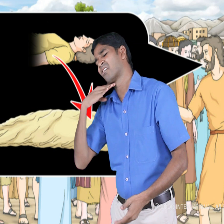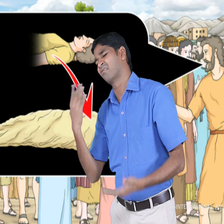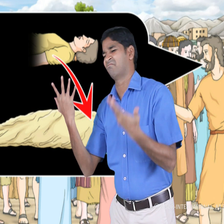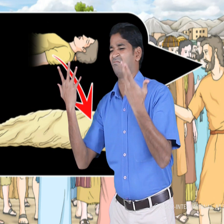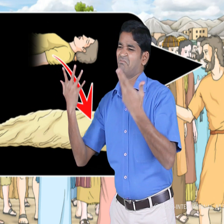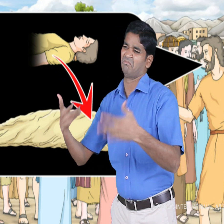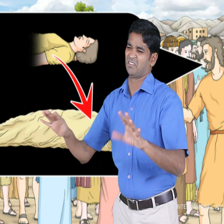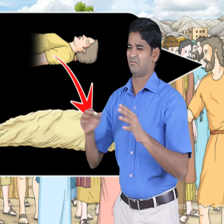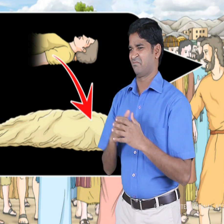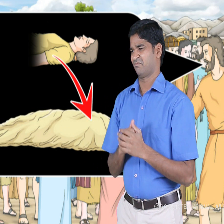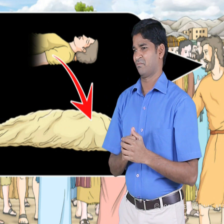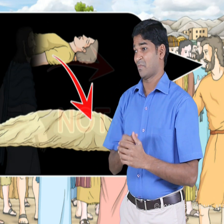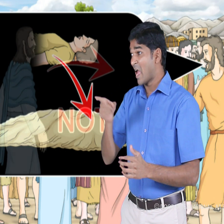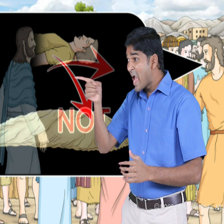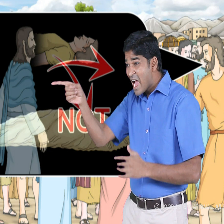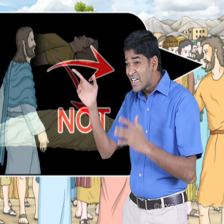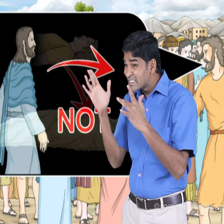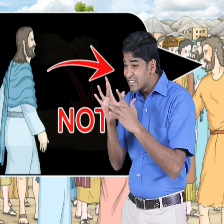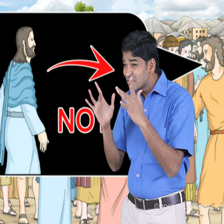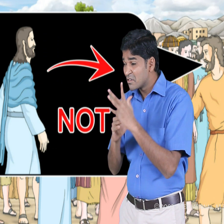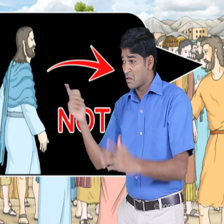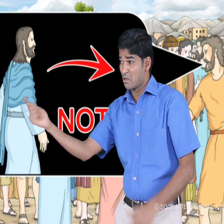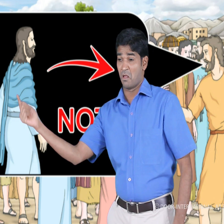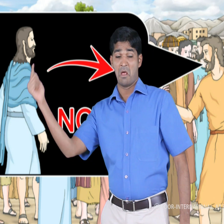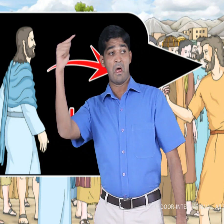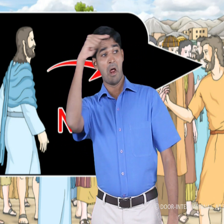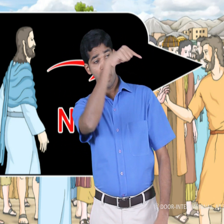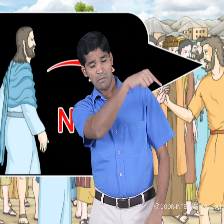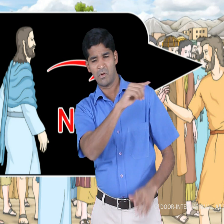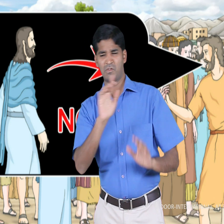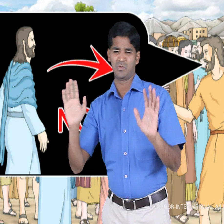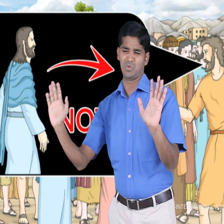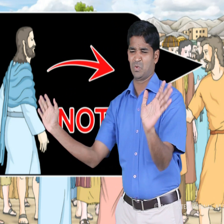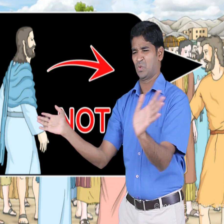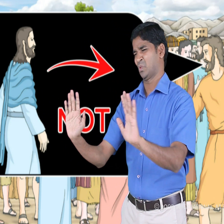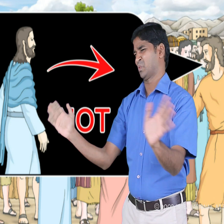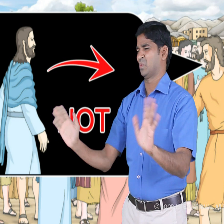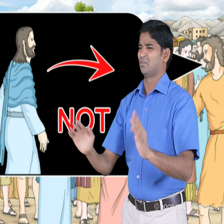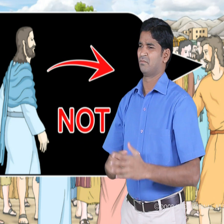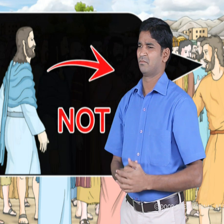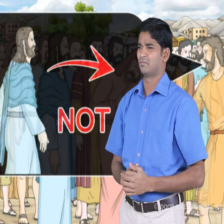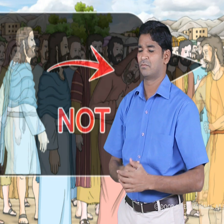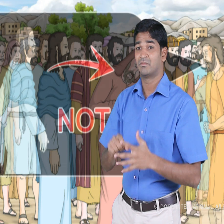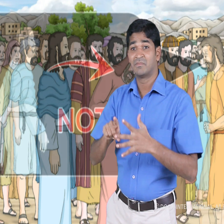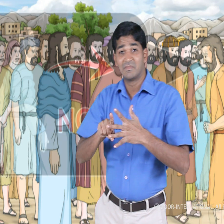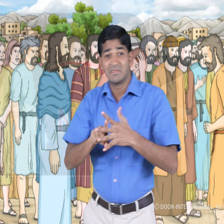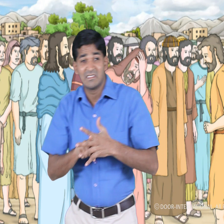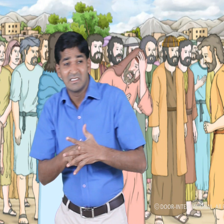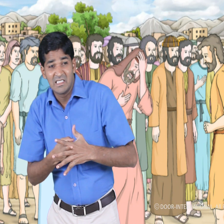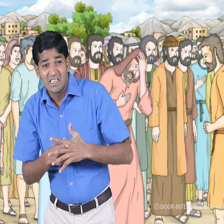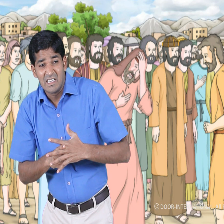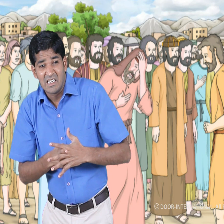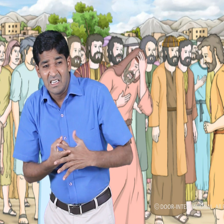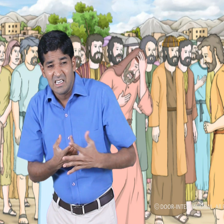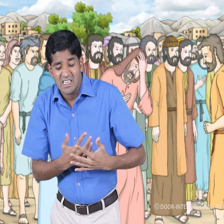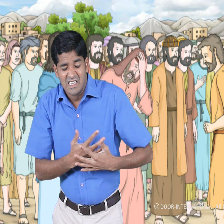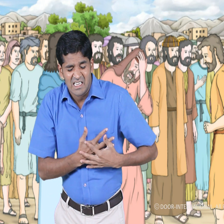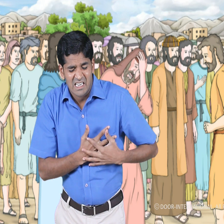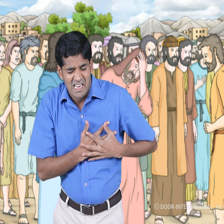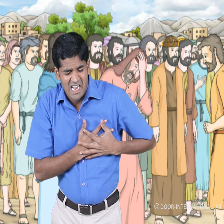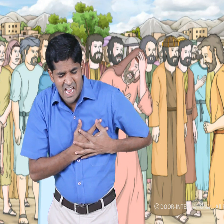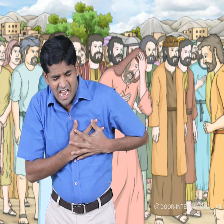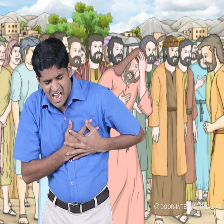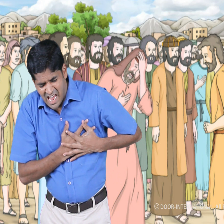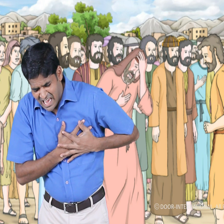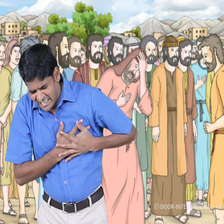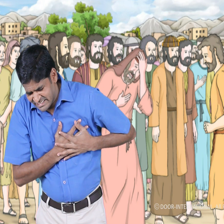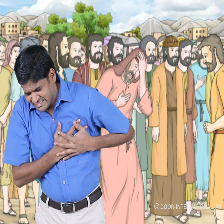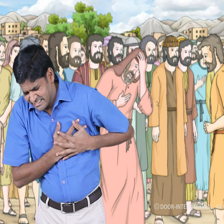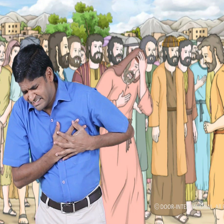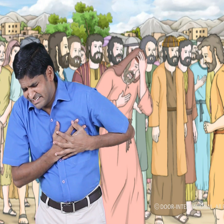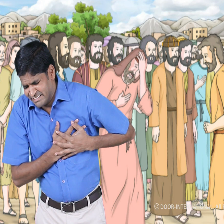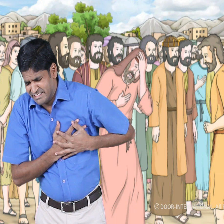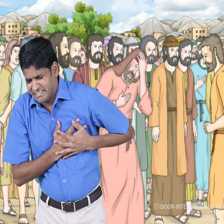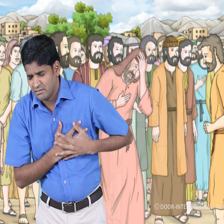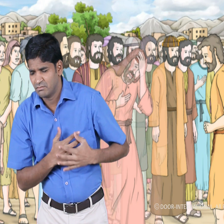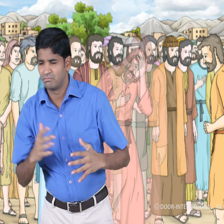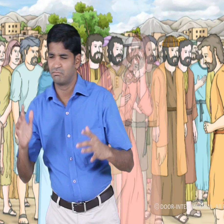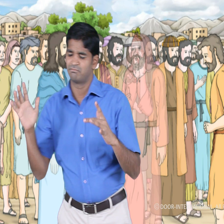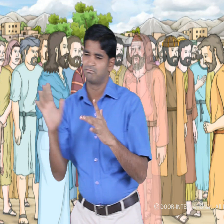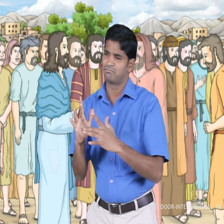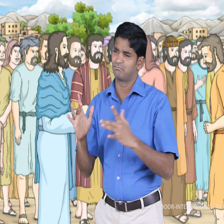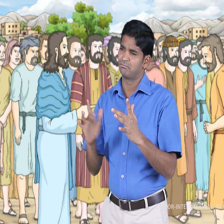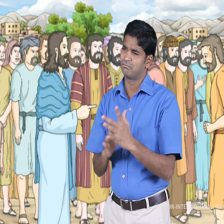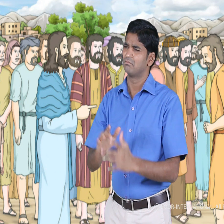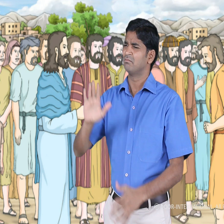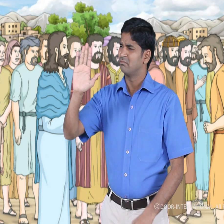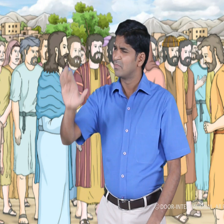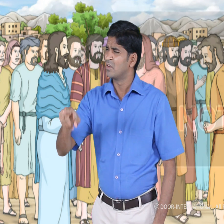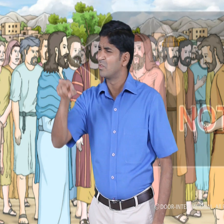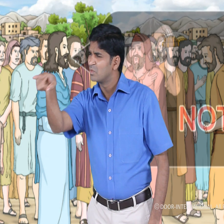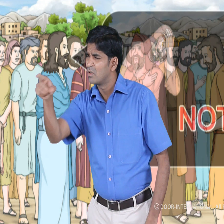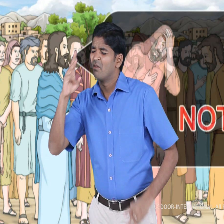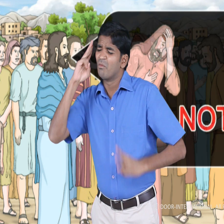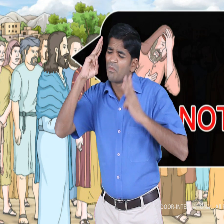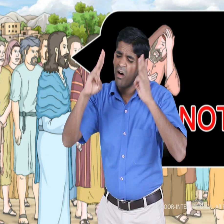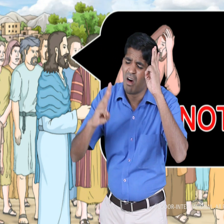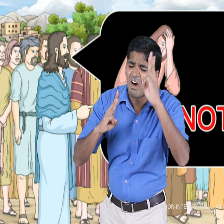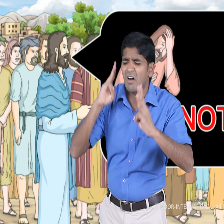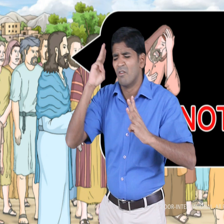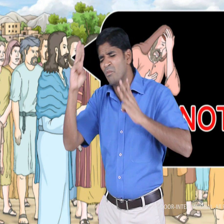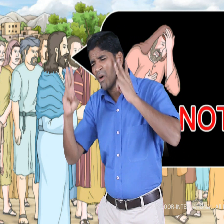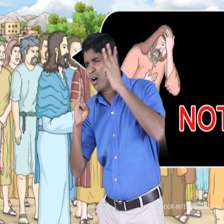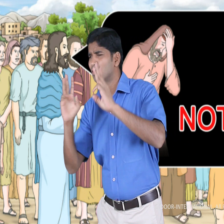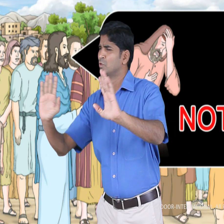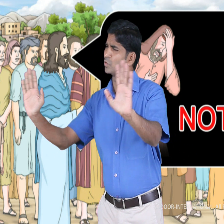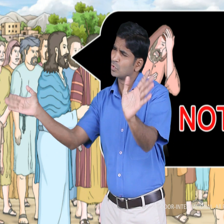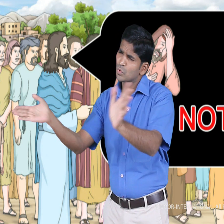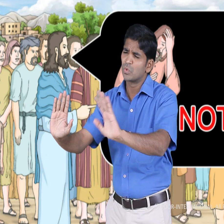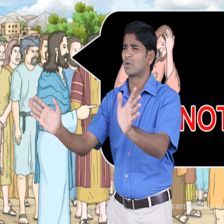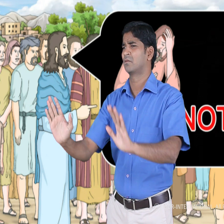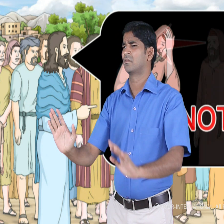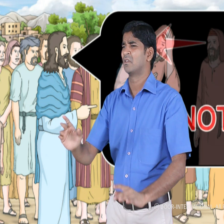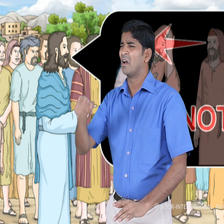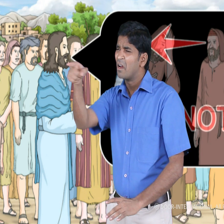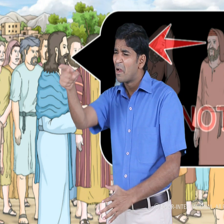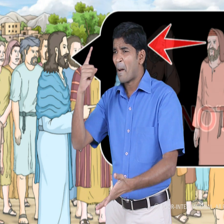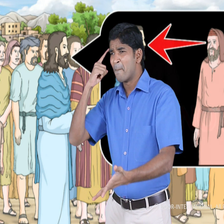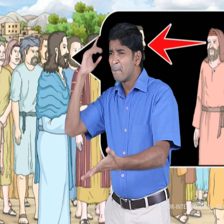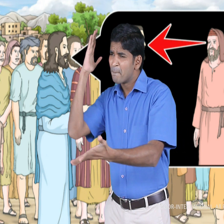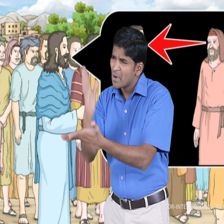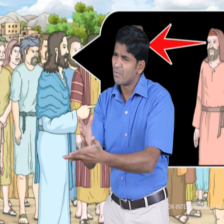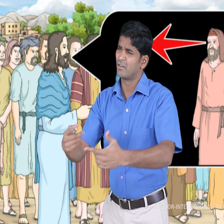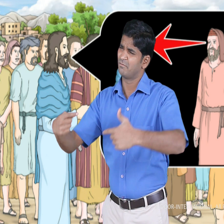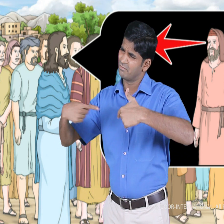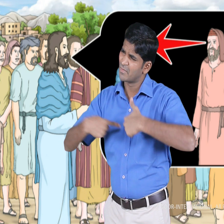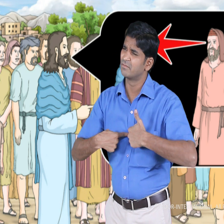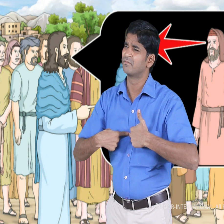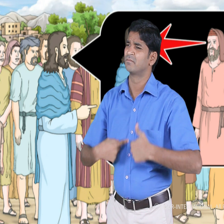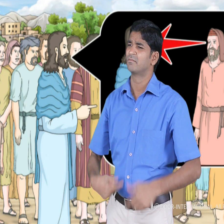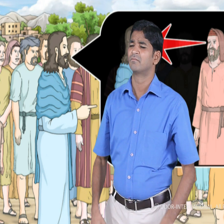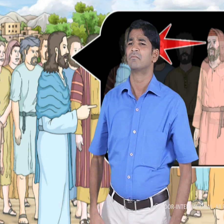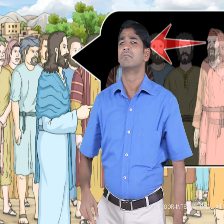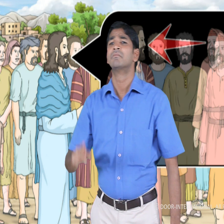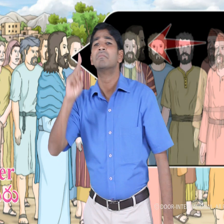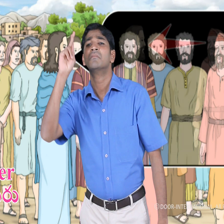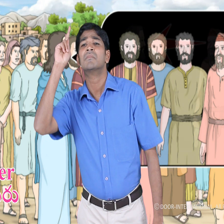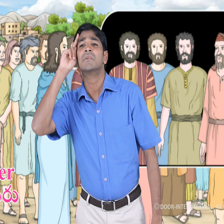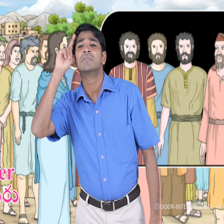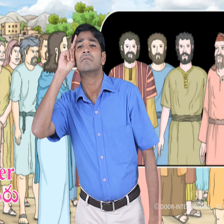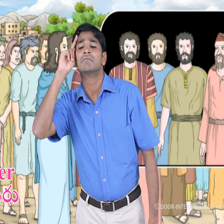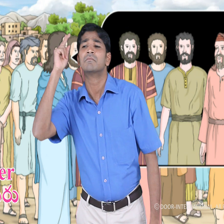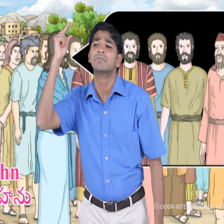why bother the Teacher anymore?” But Jesus overheard their conversation and said to Jairus, “Do not be afraid; just believe.”